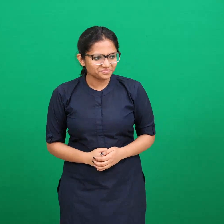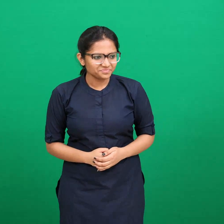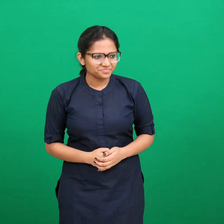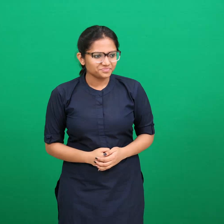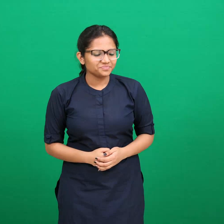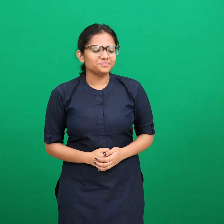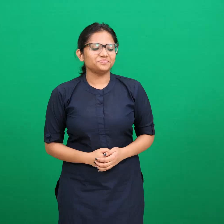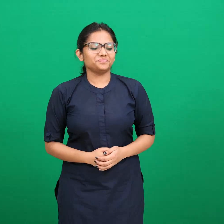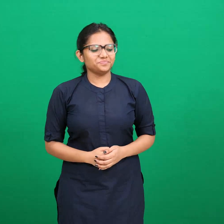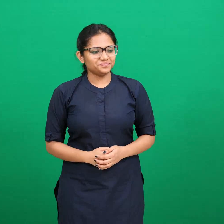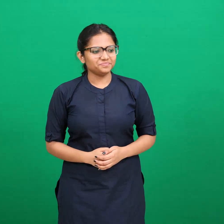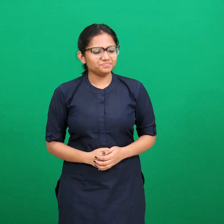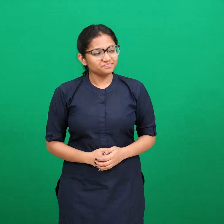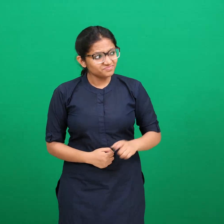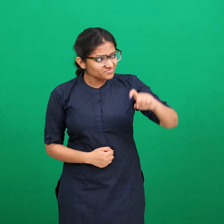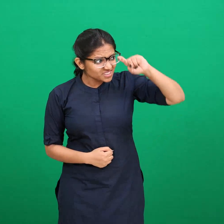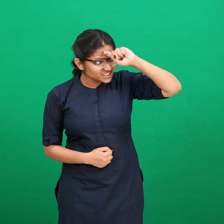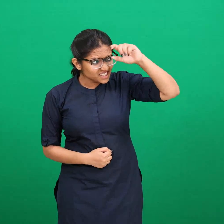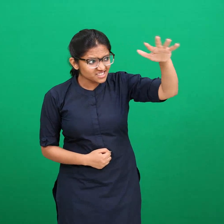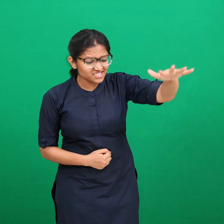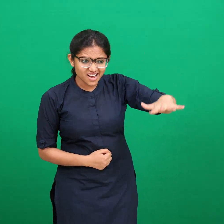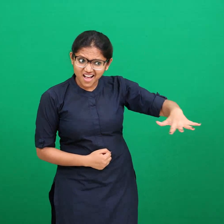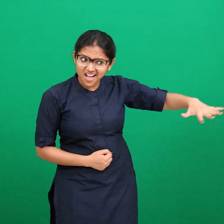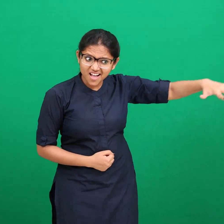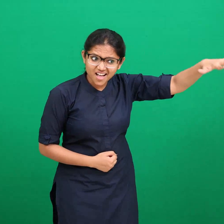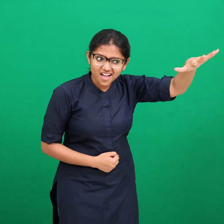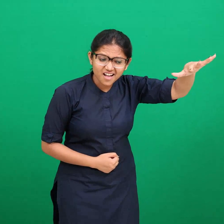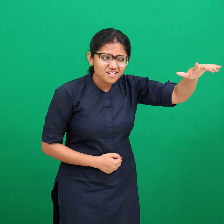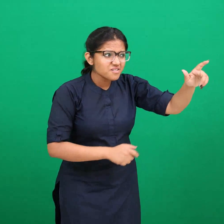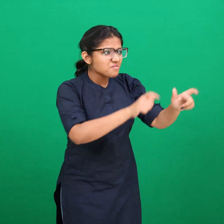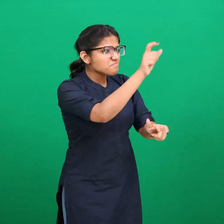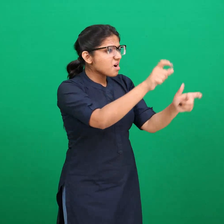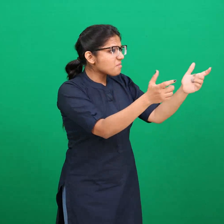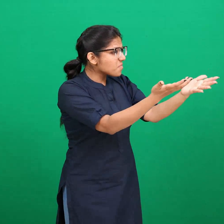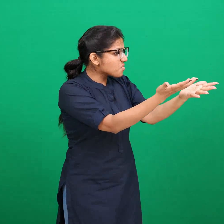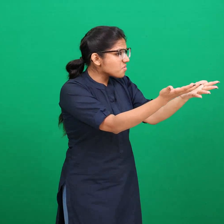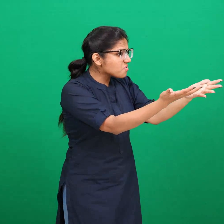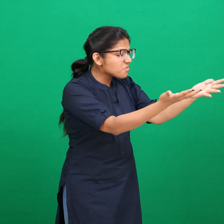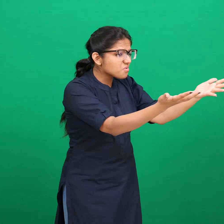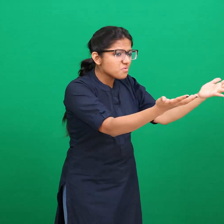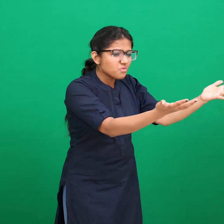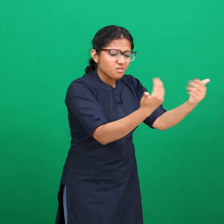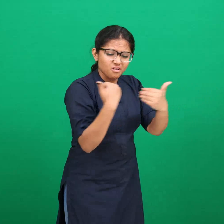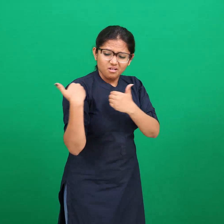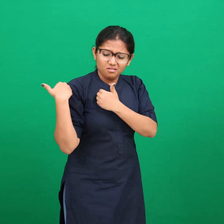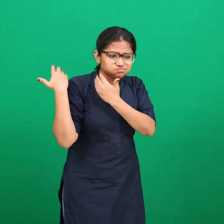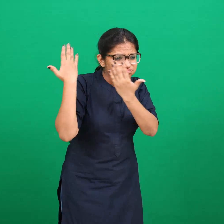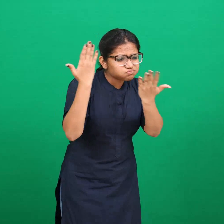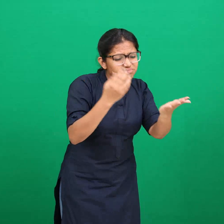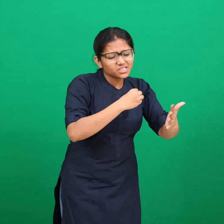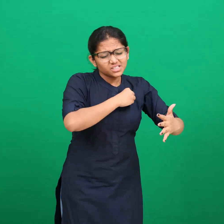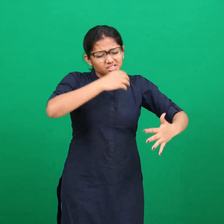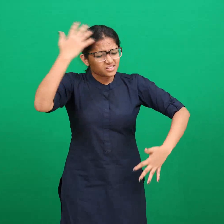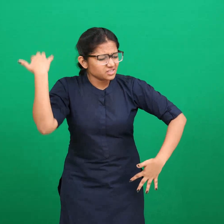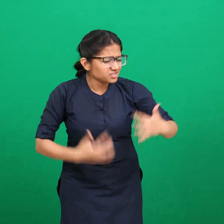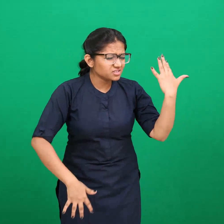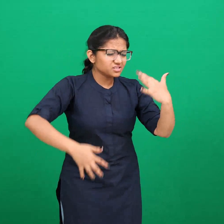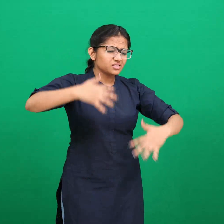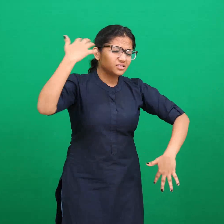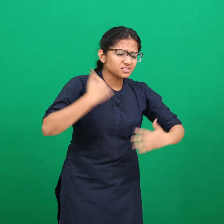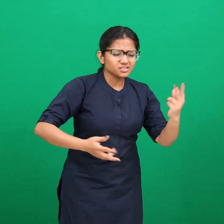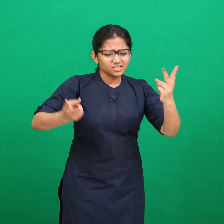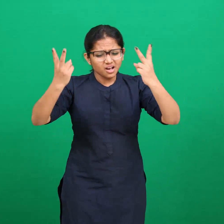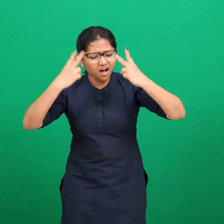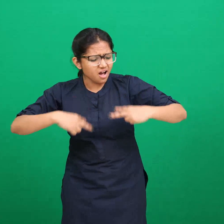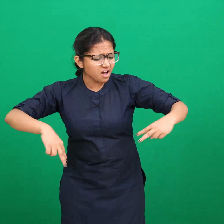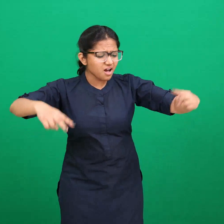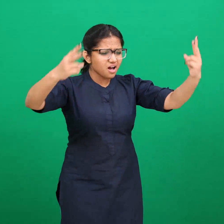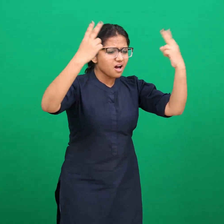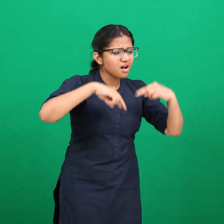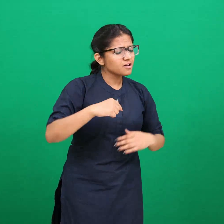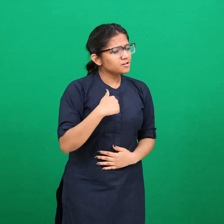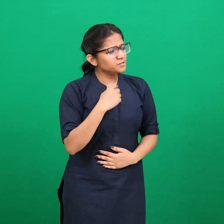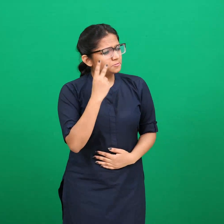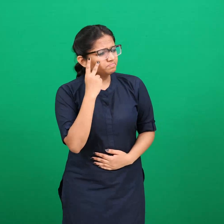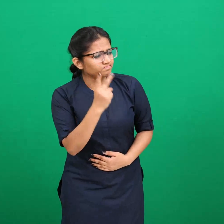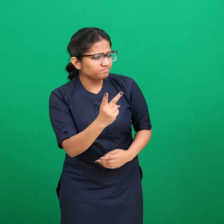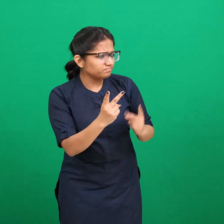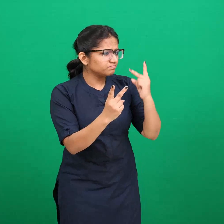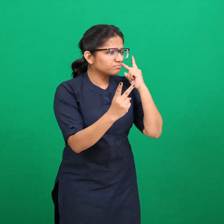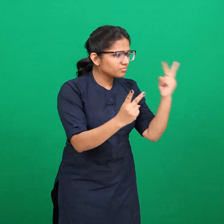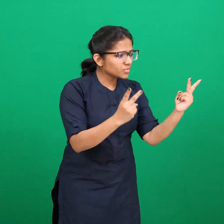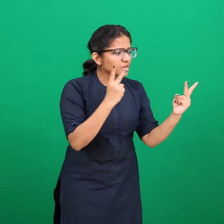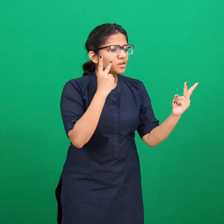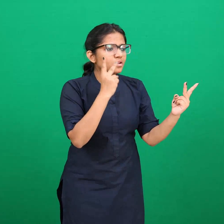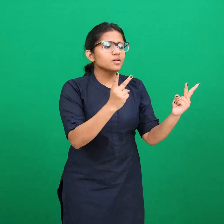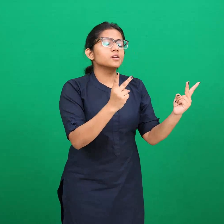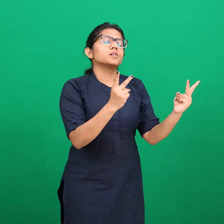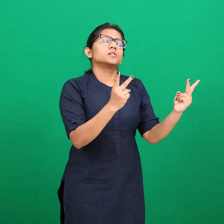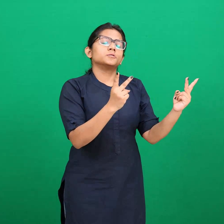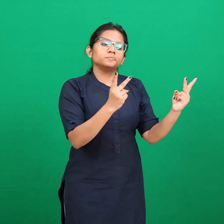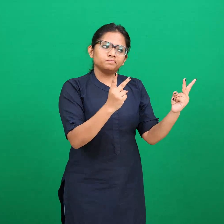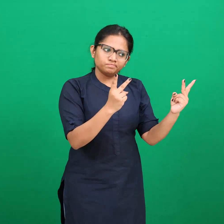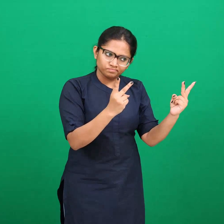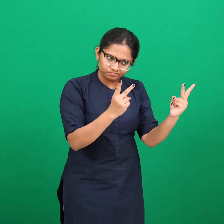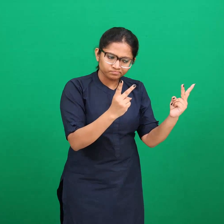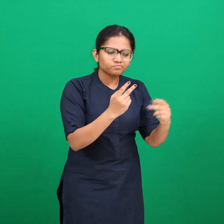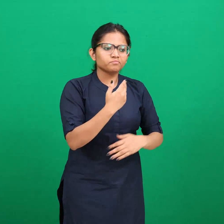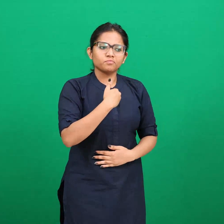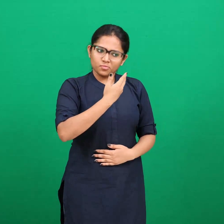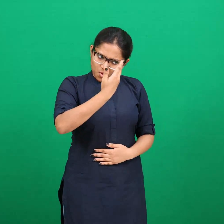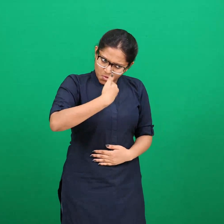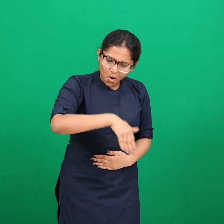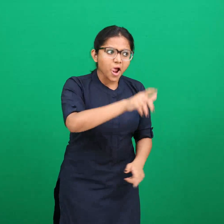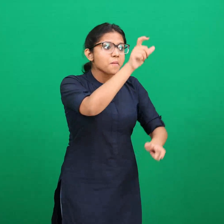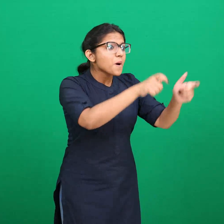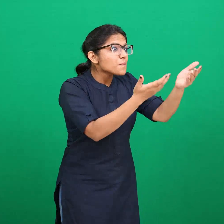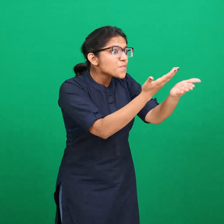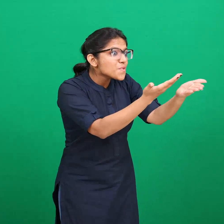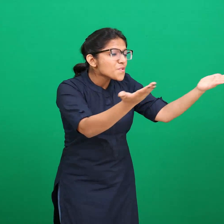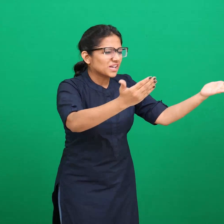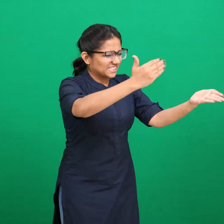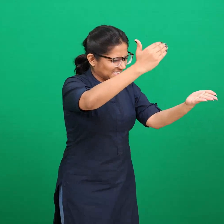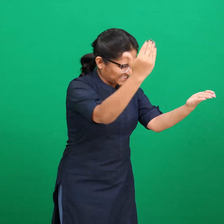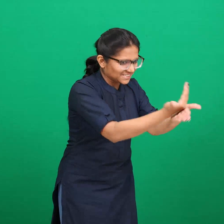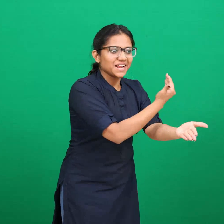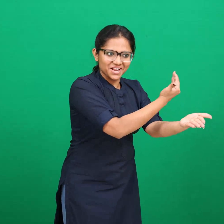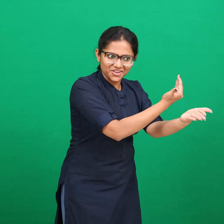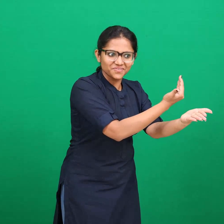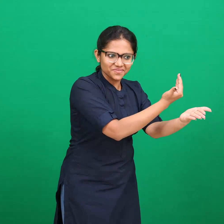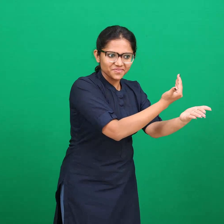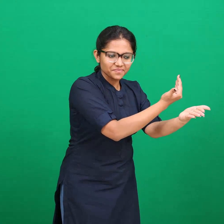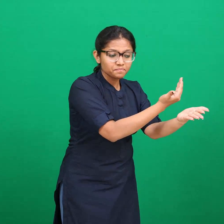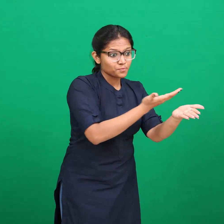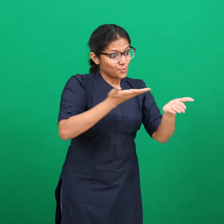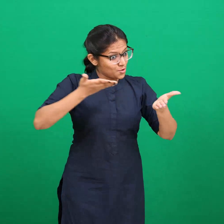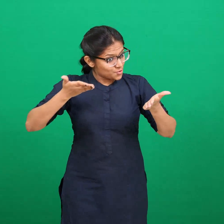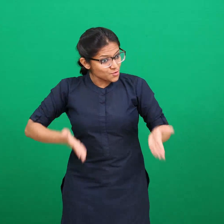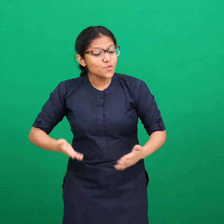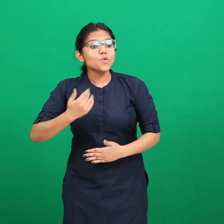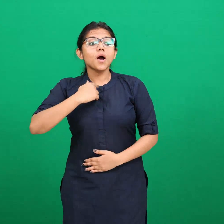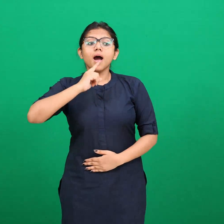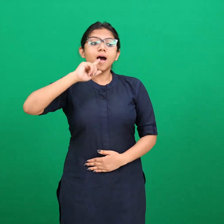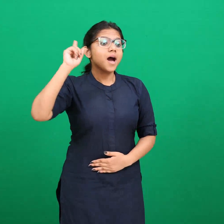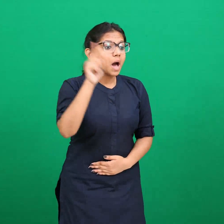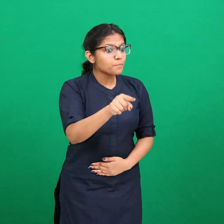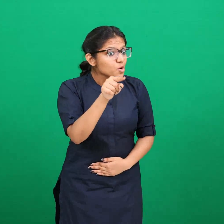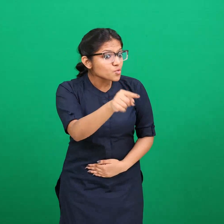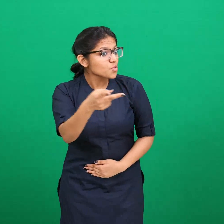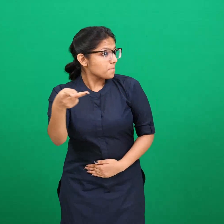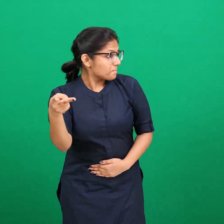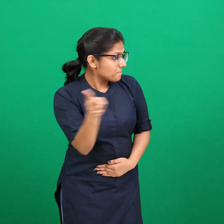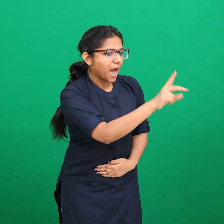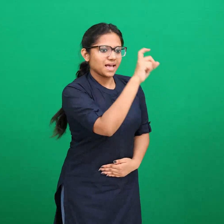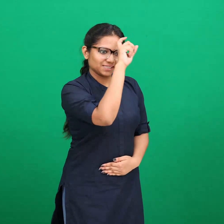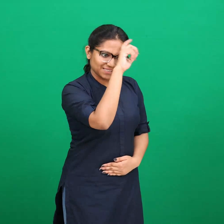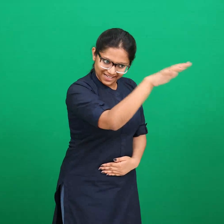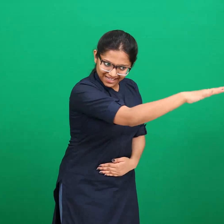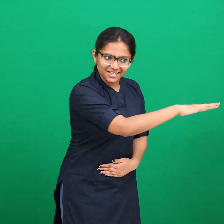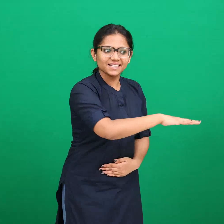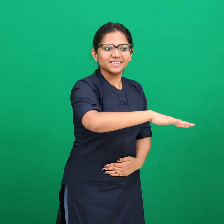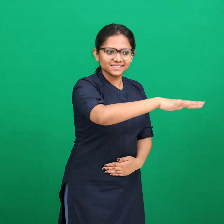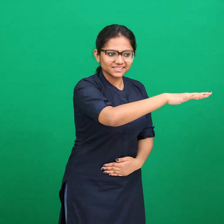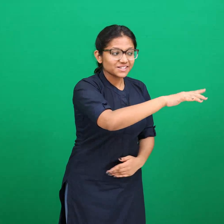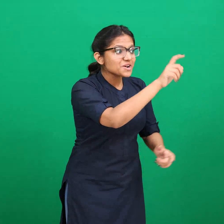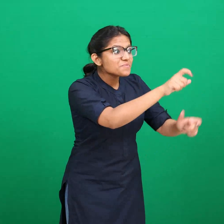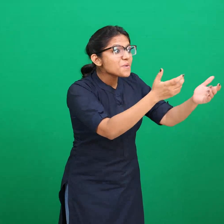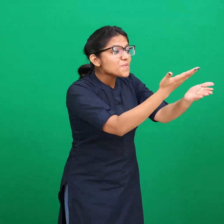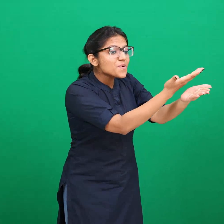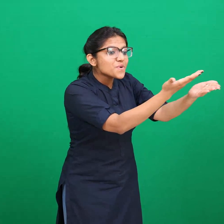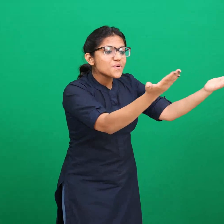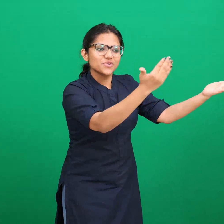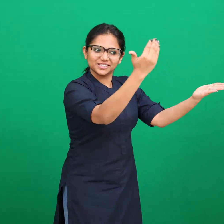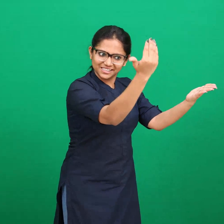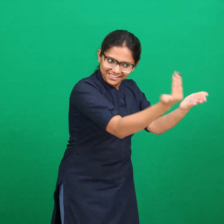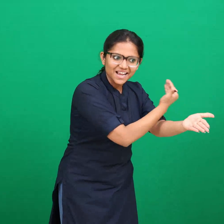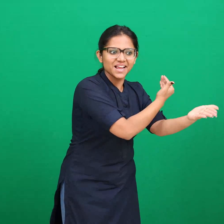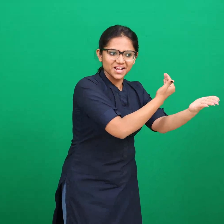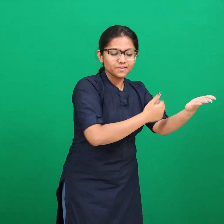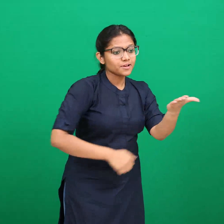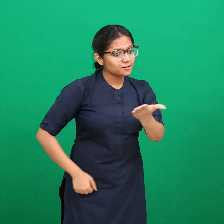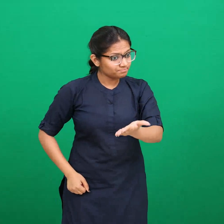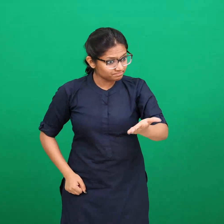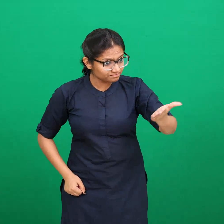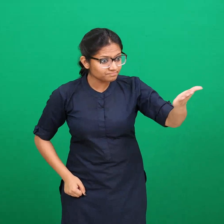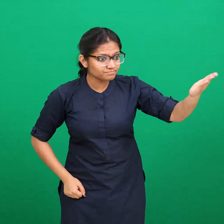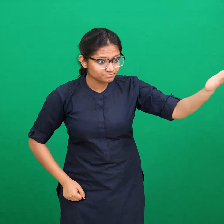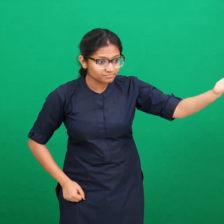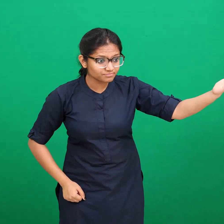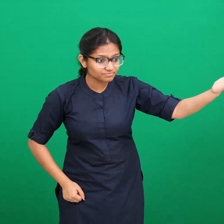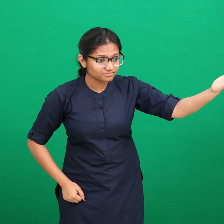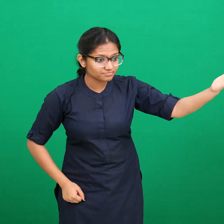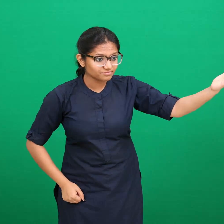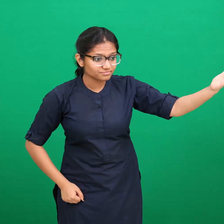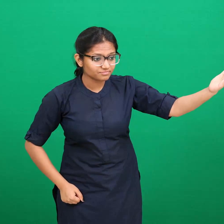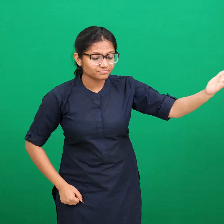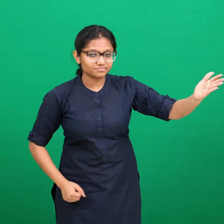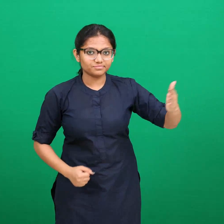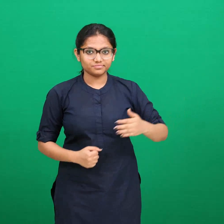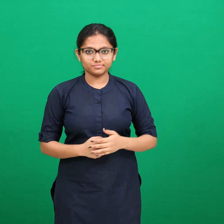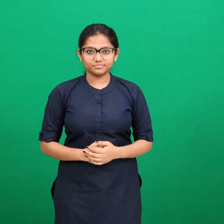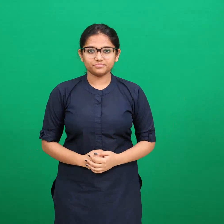I have indeed seen the oppression of My people in Egypt. I have heard their groaning and have come down to deliver them.